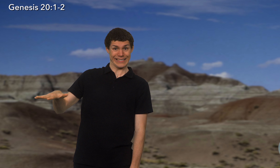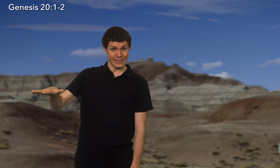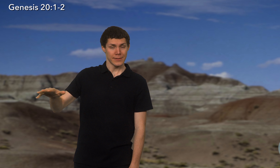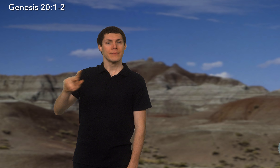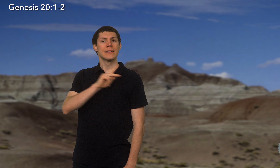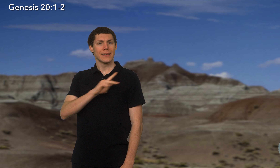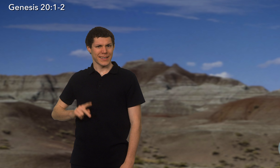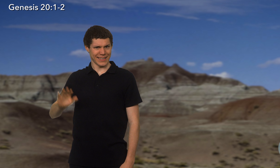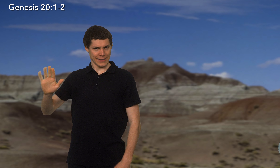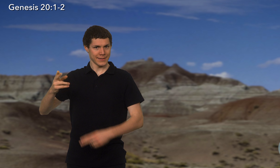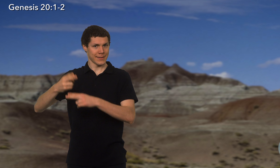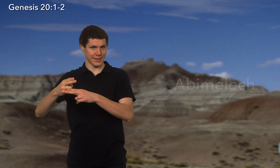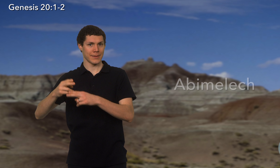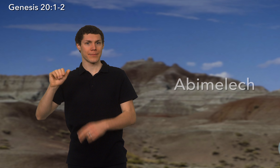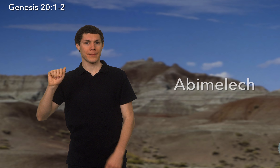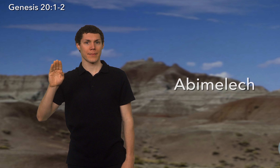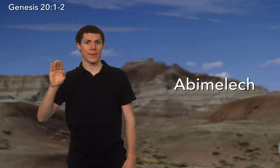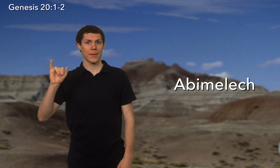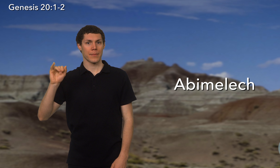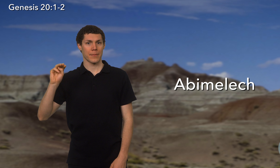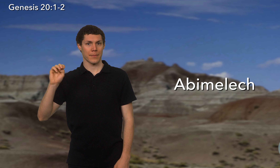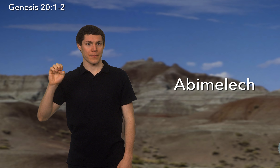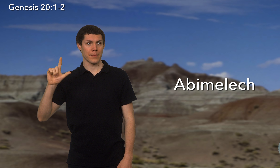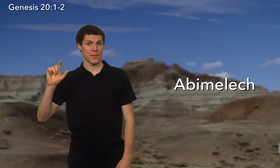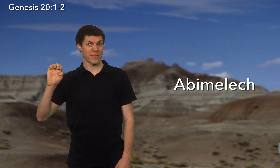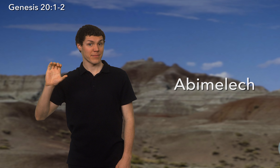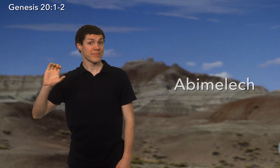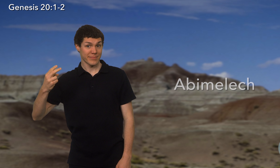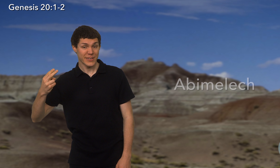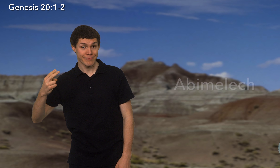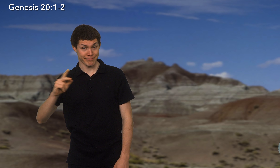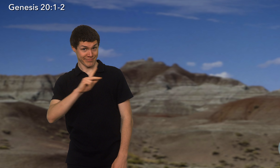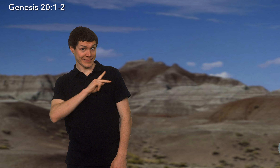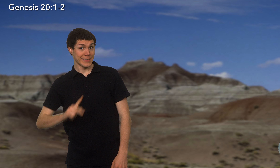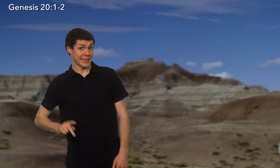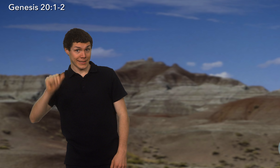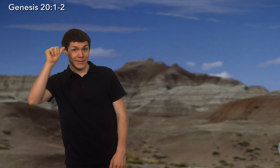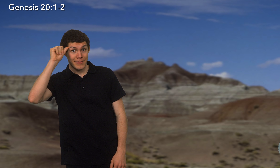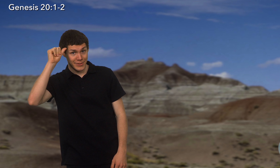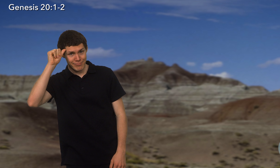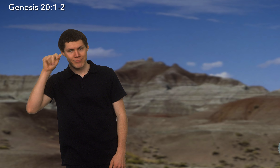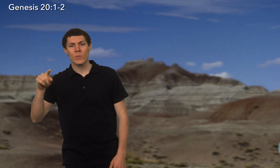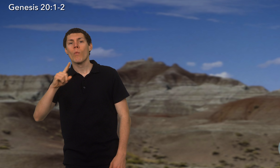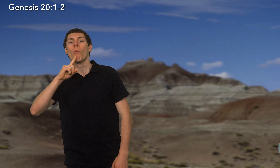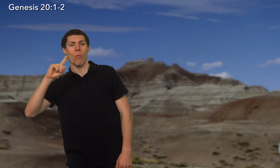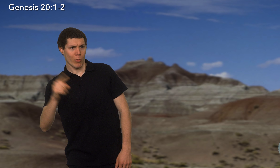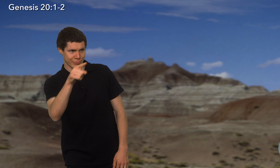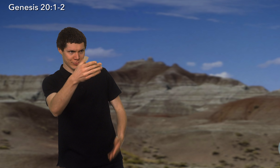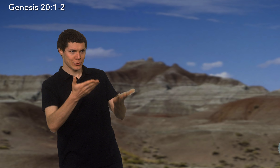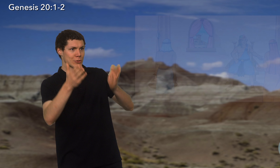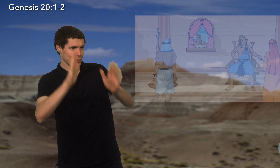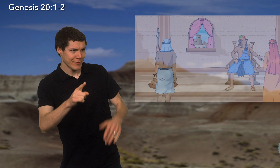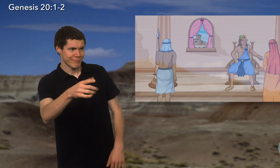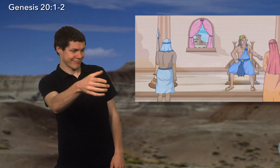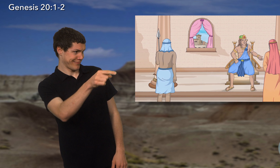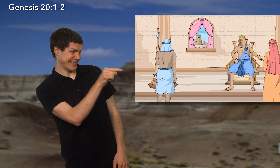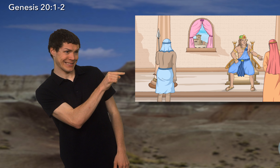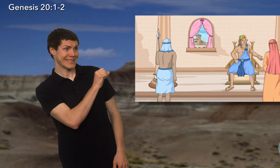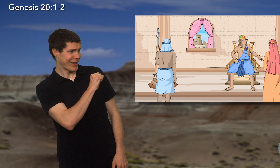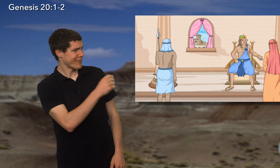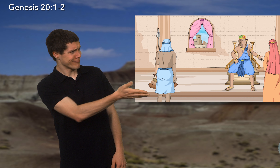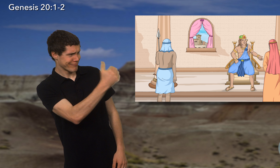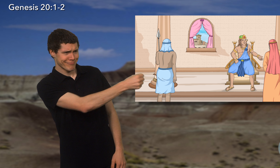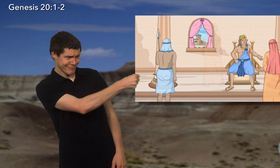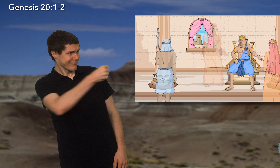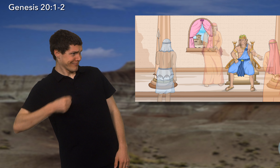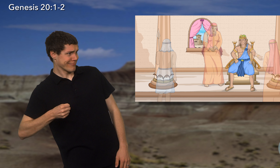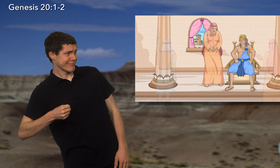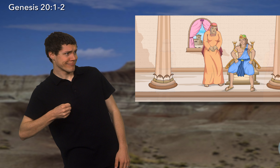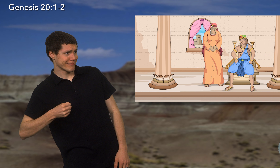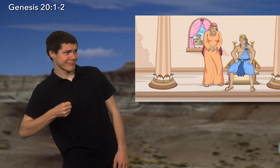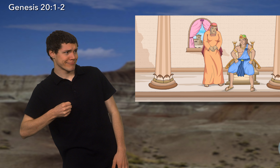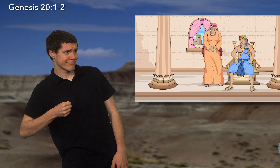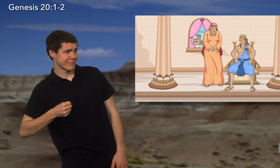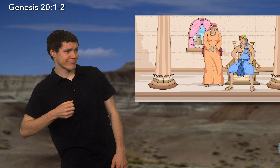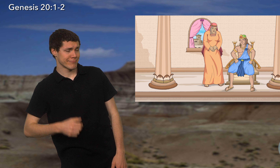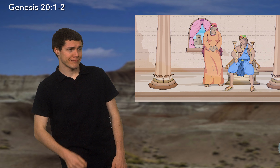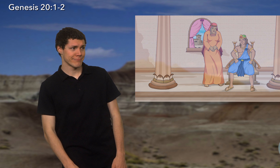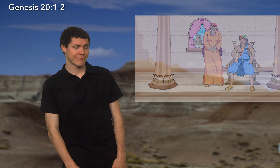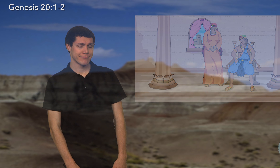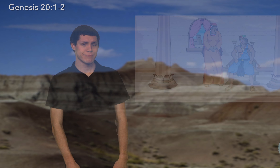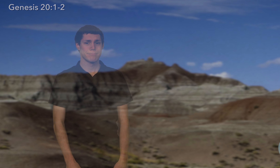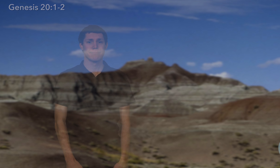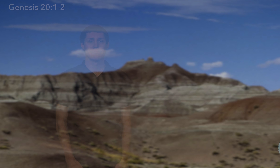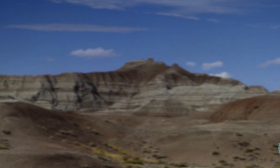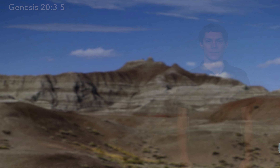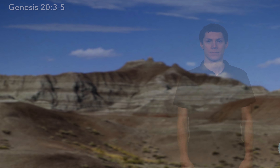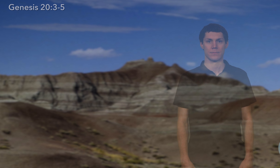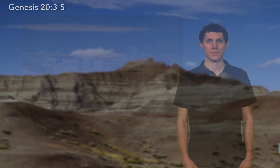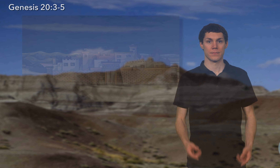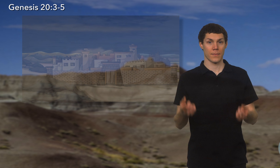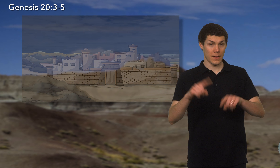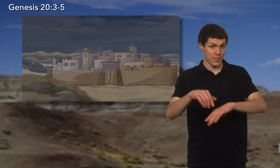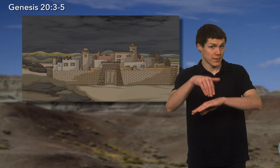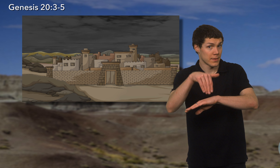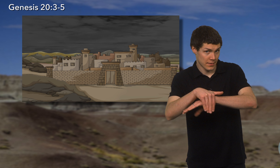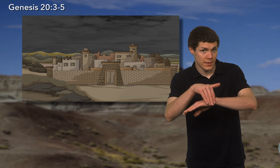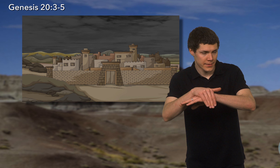So Abimelech king of Gerar had Sarah brought to him.